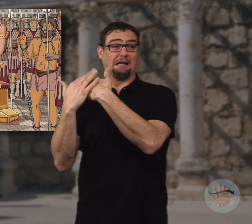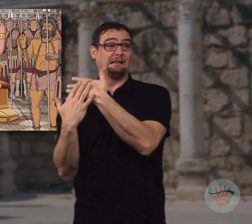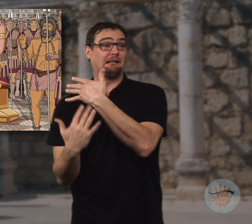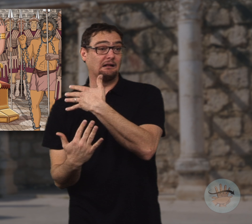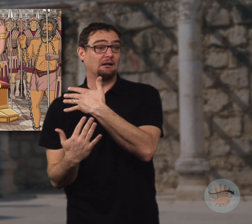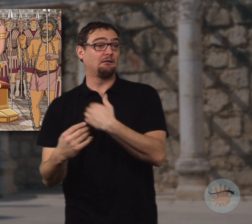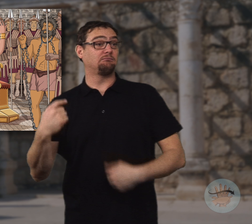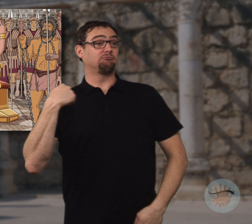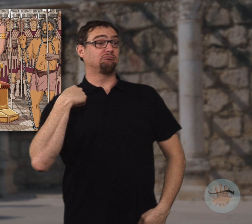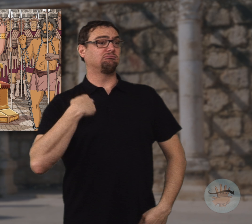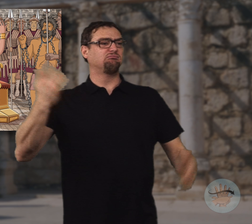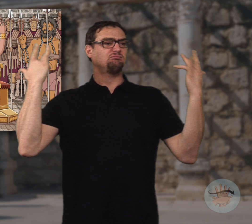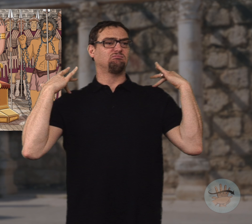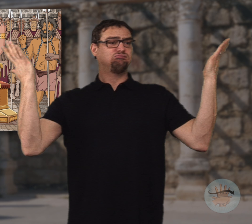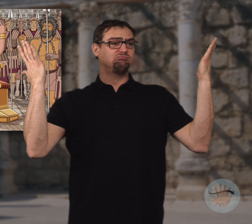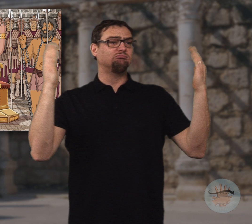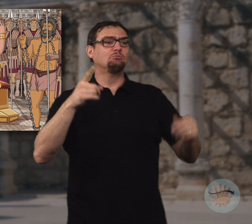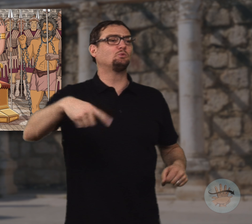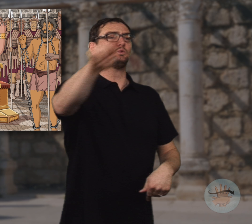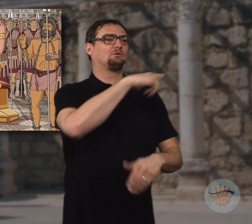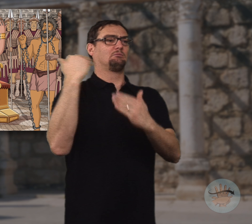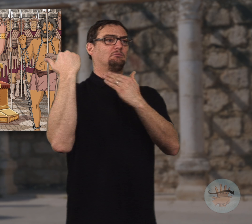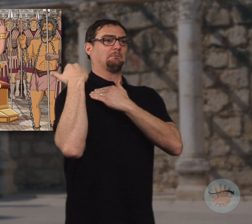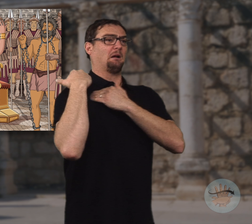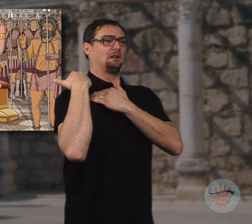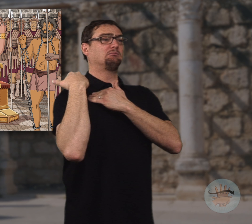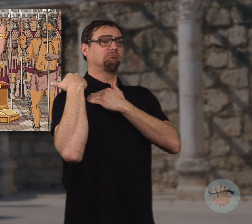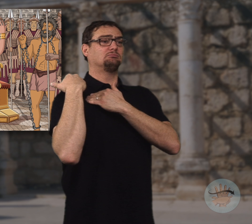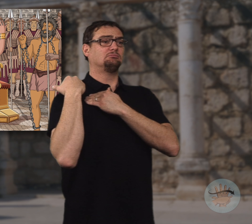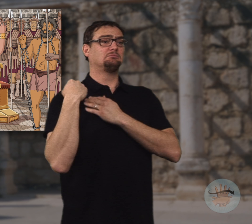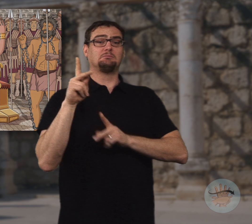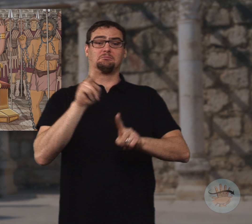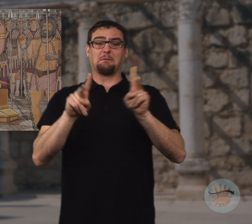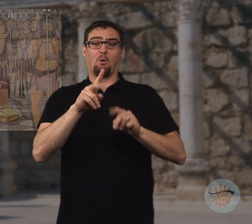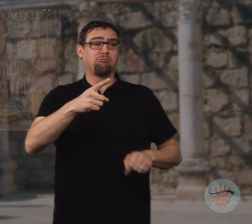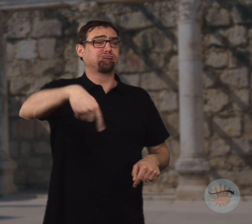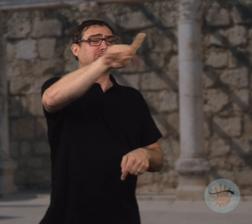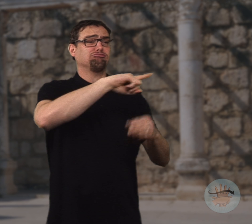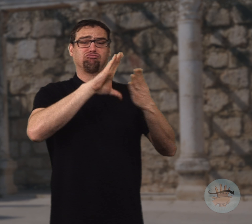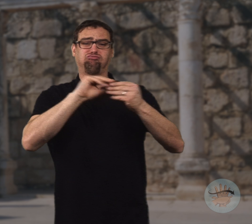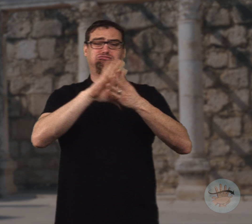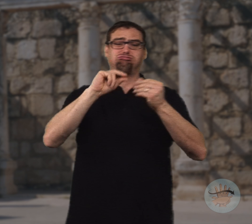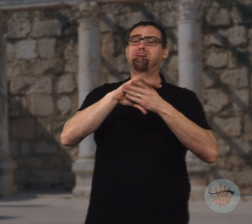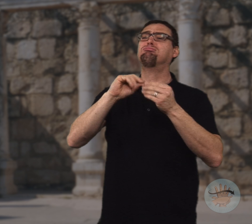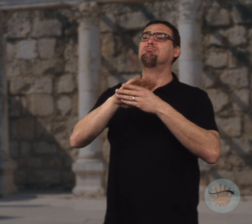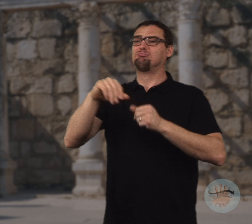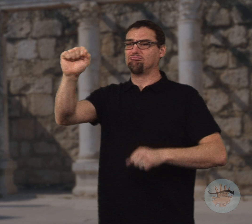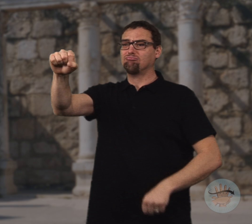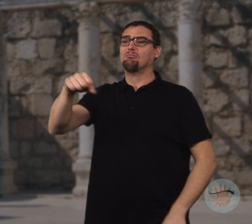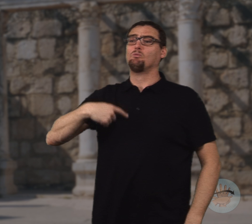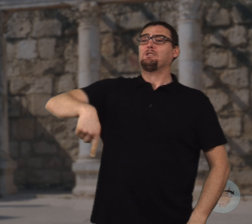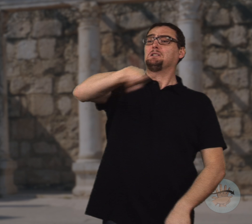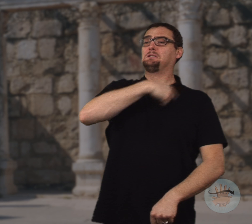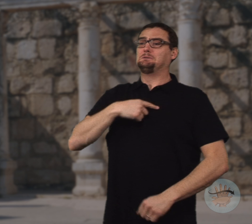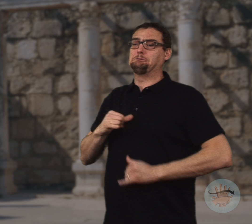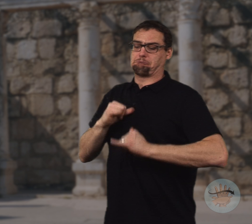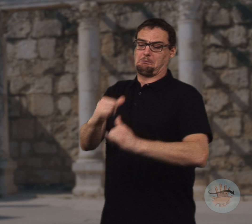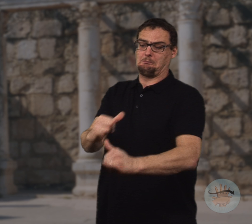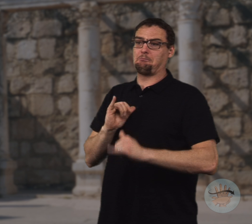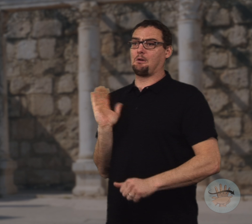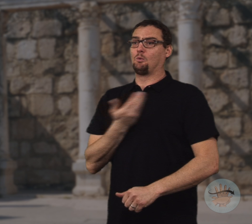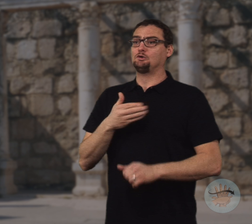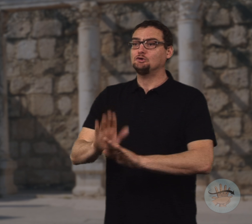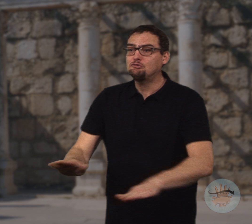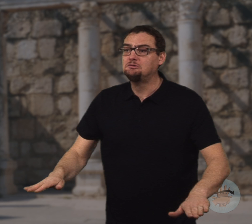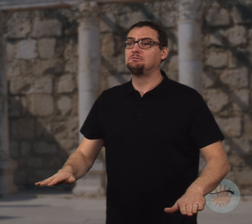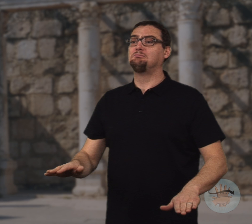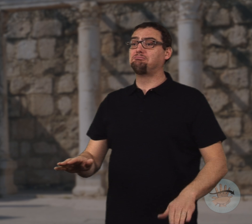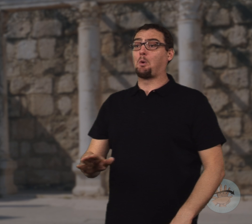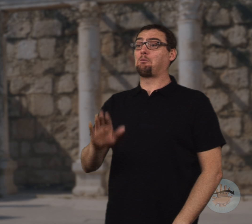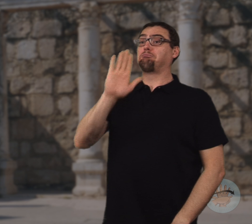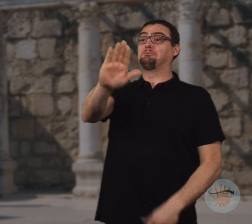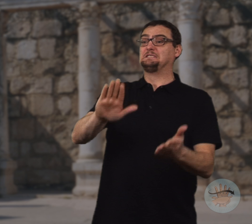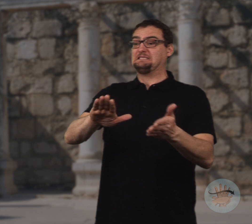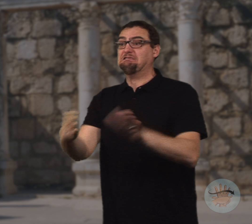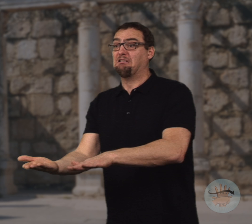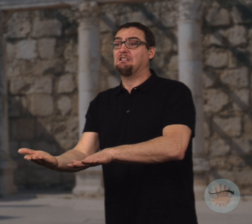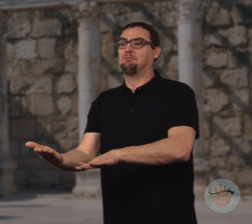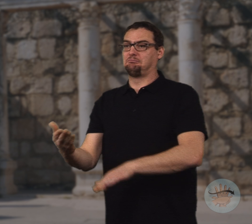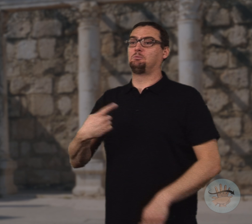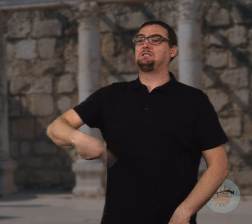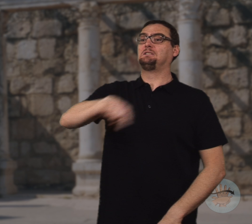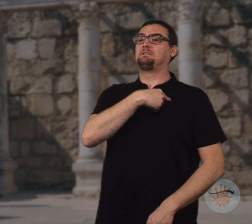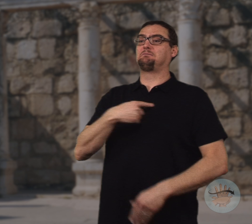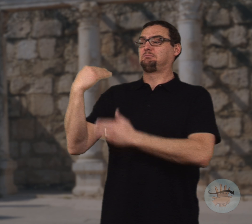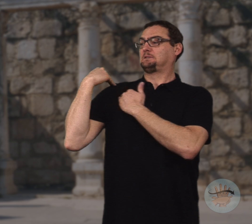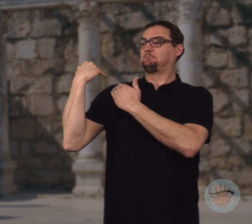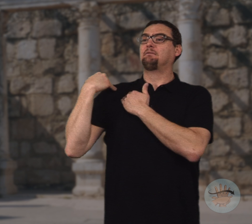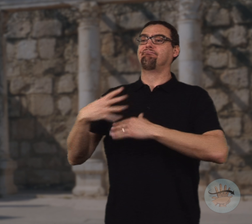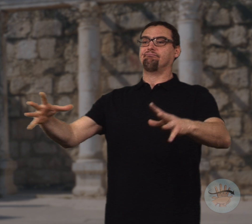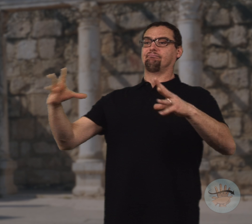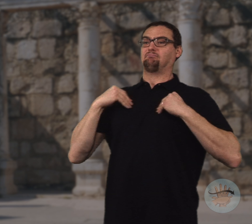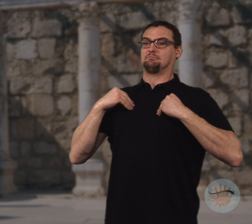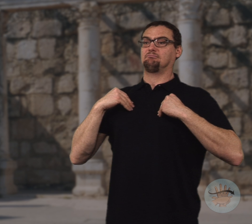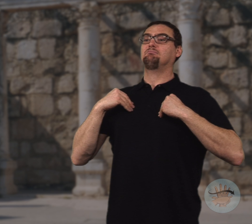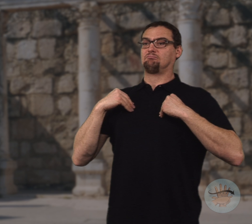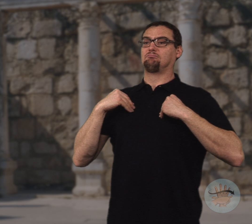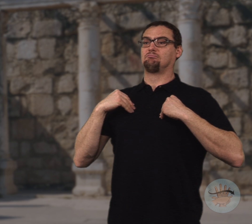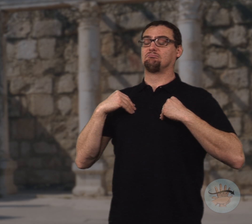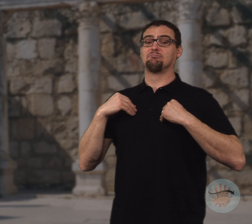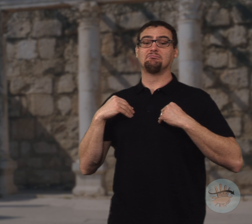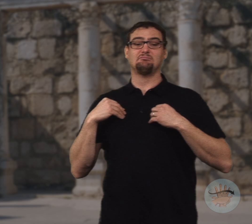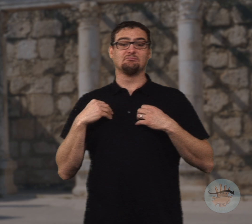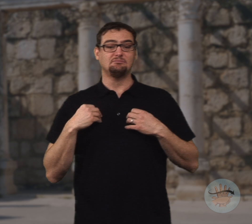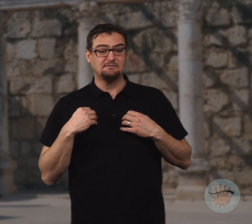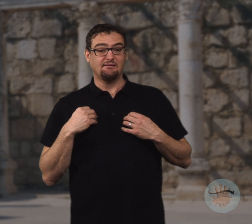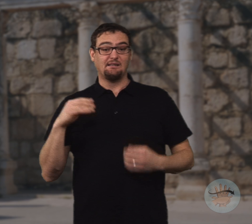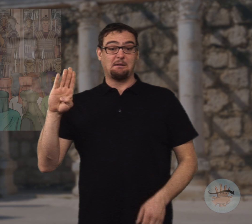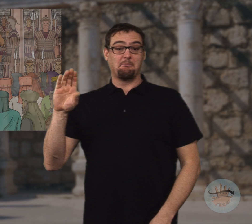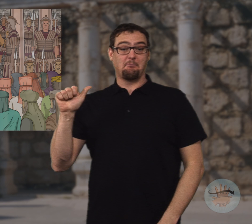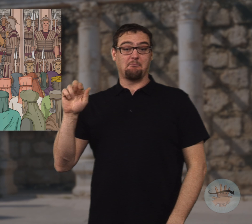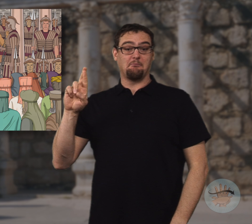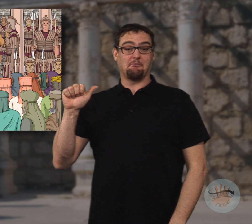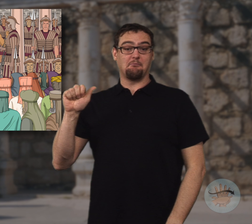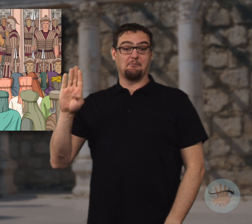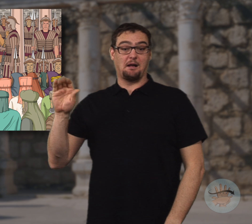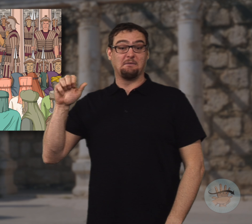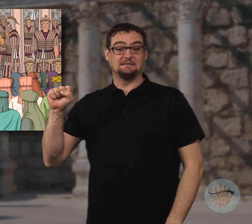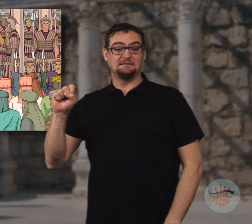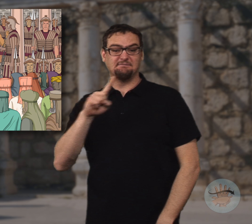“I am innocent of this man’s blood,” he said. “You bear the responsibility.”